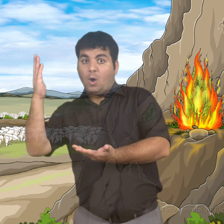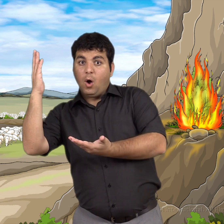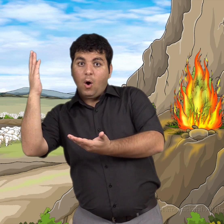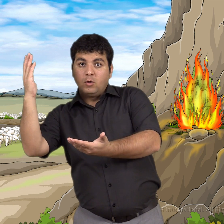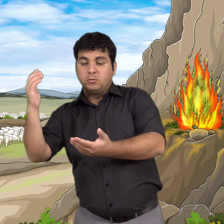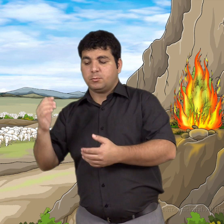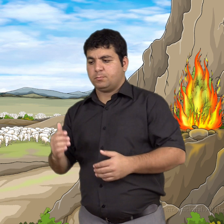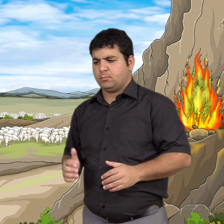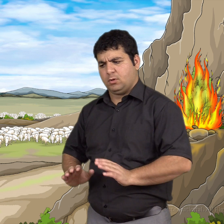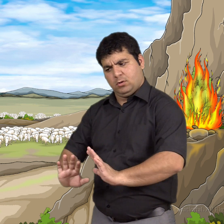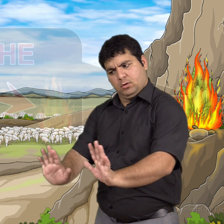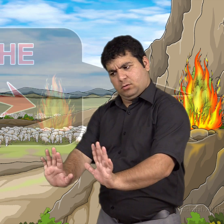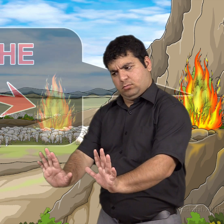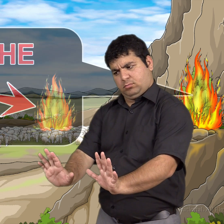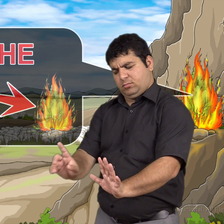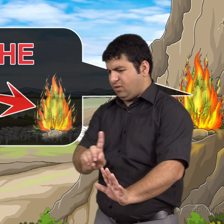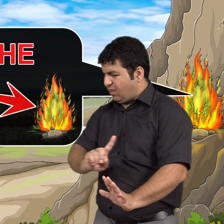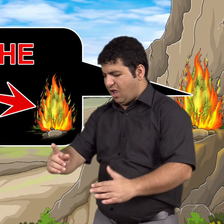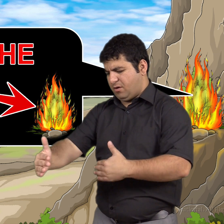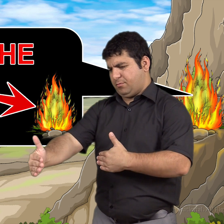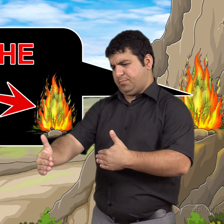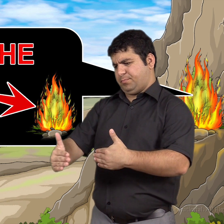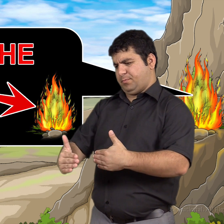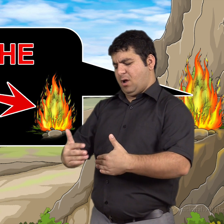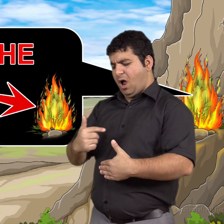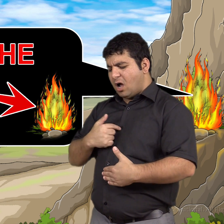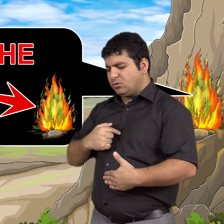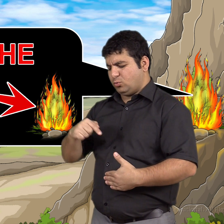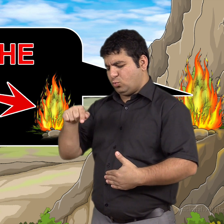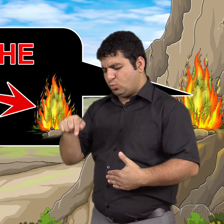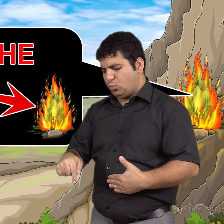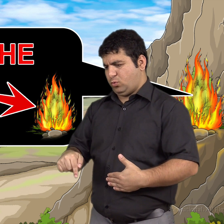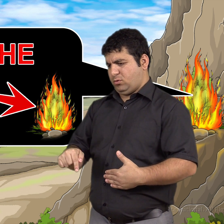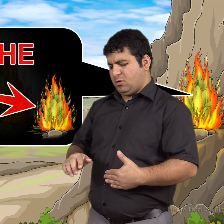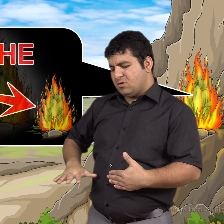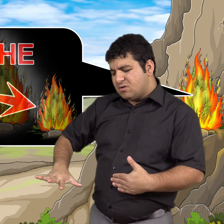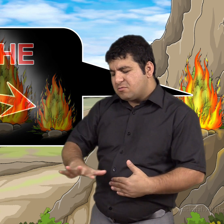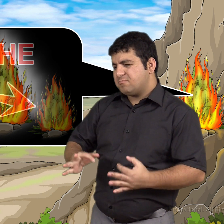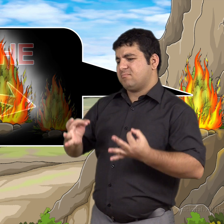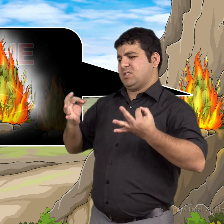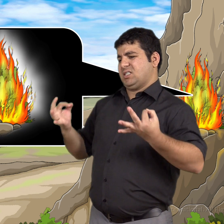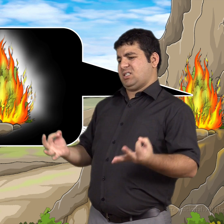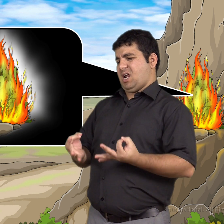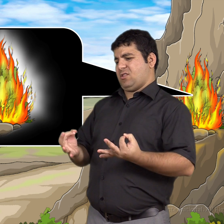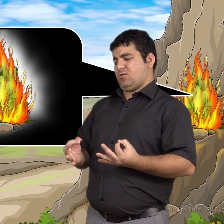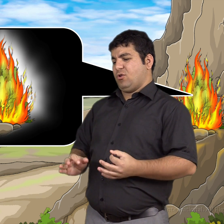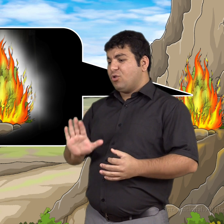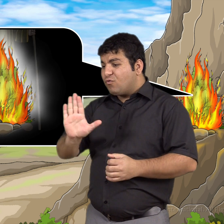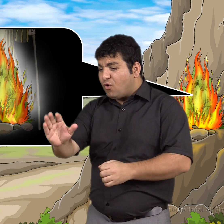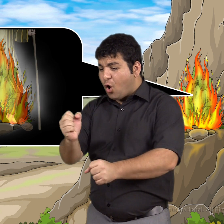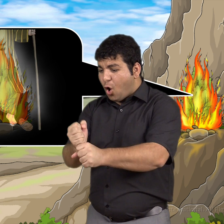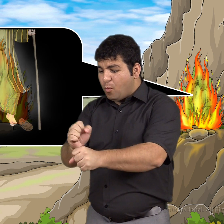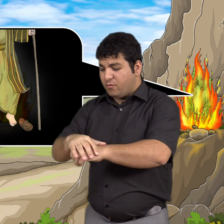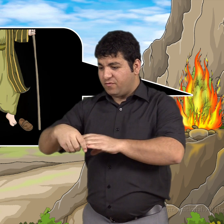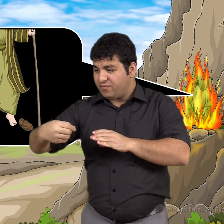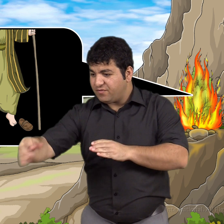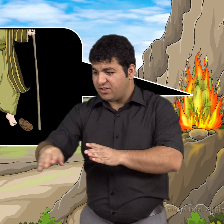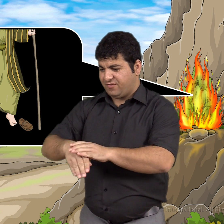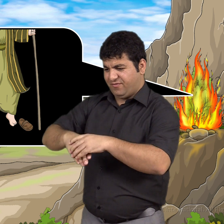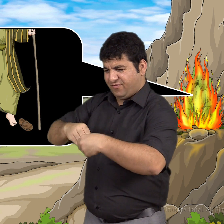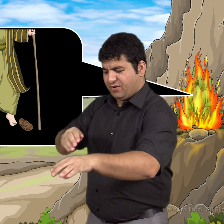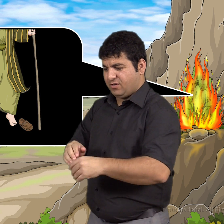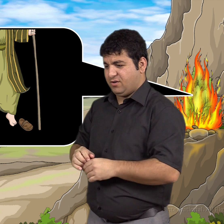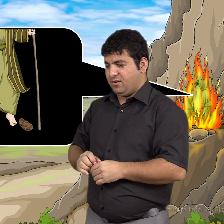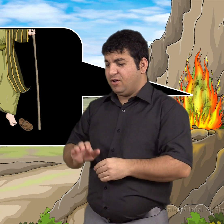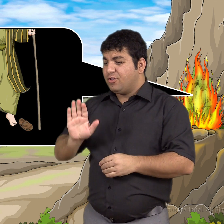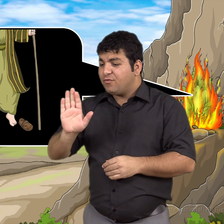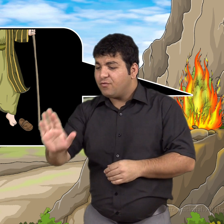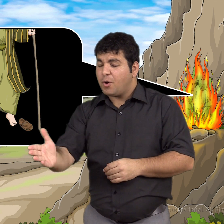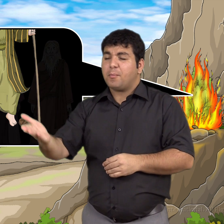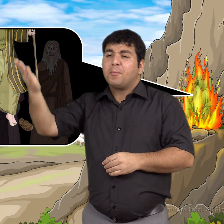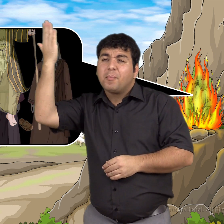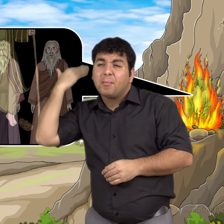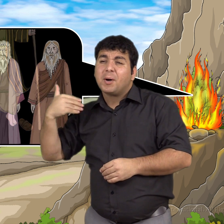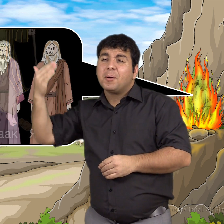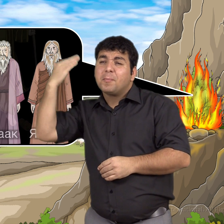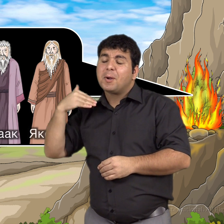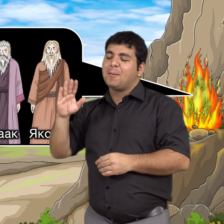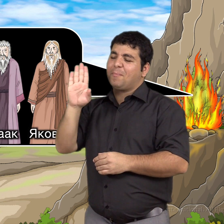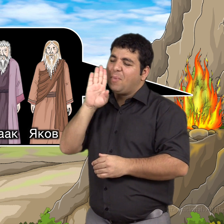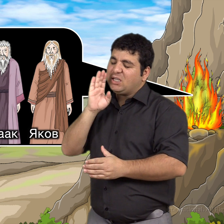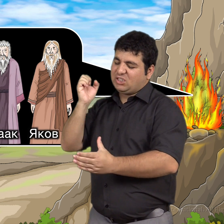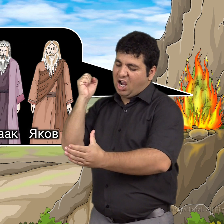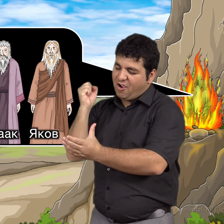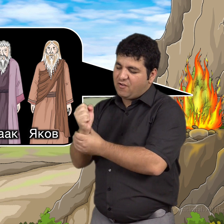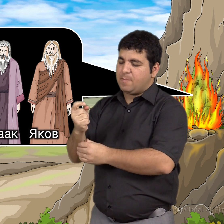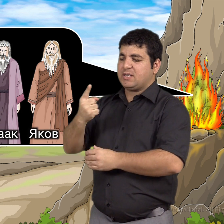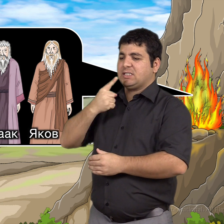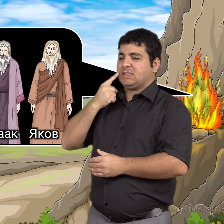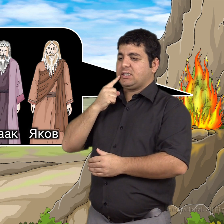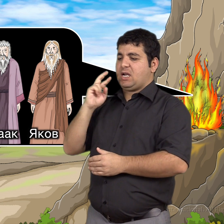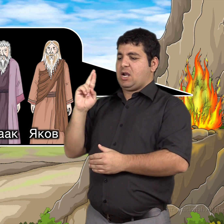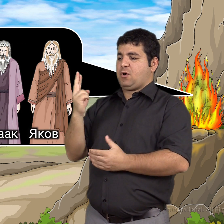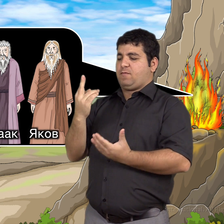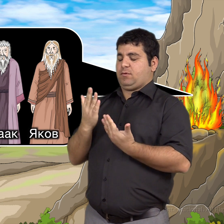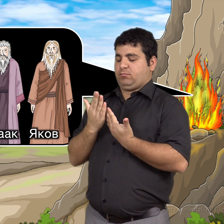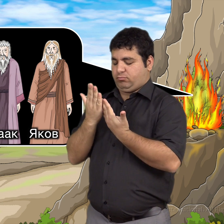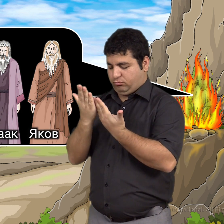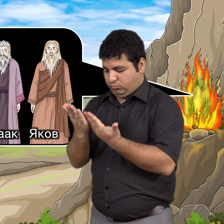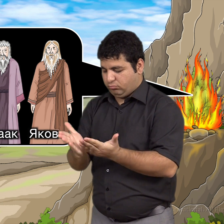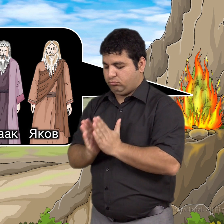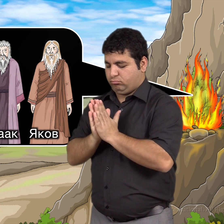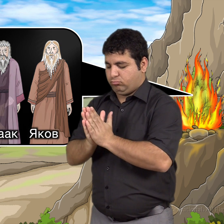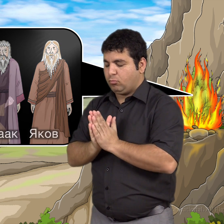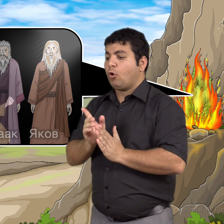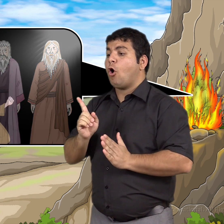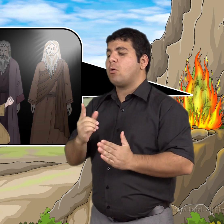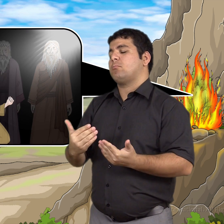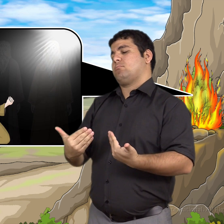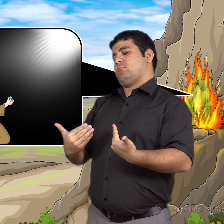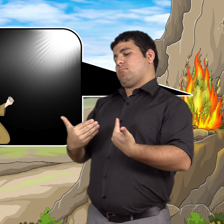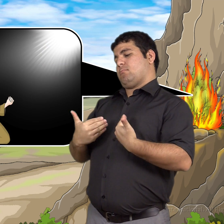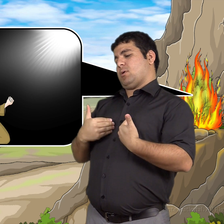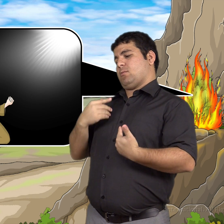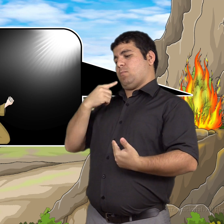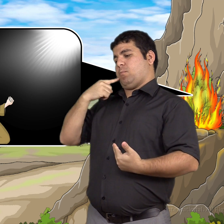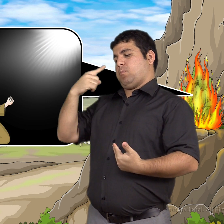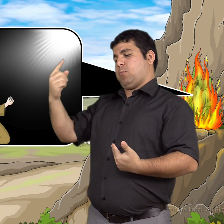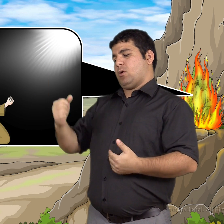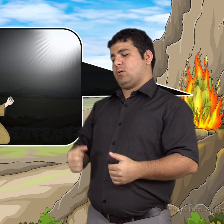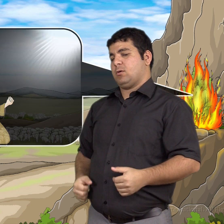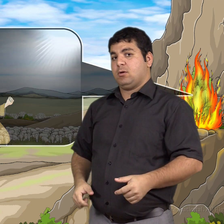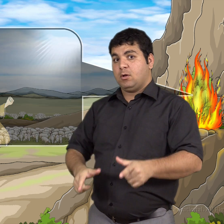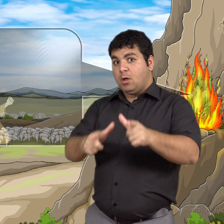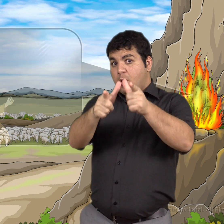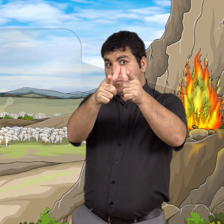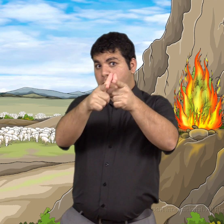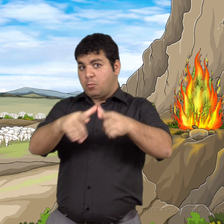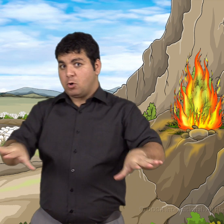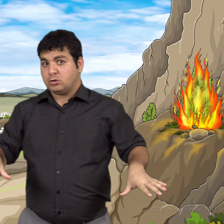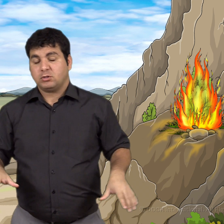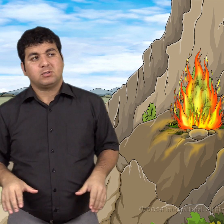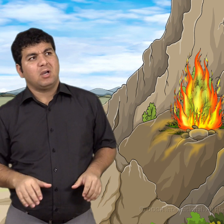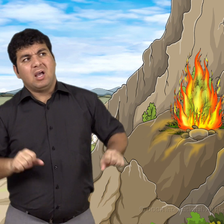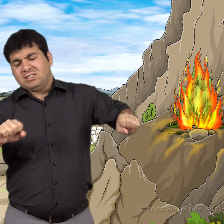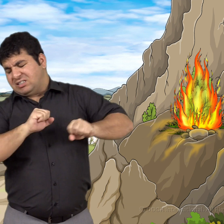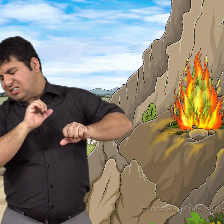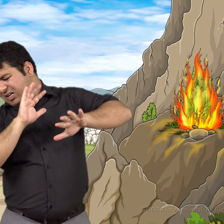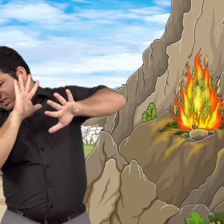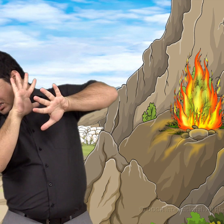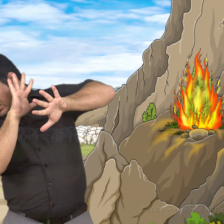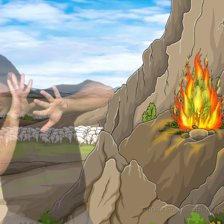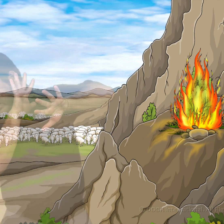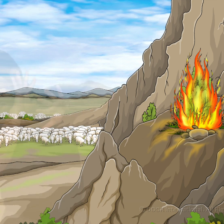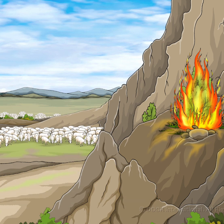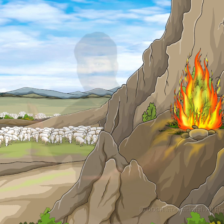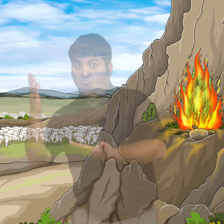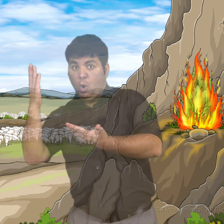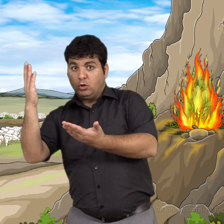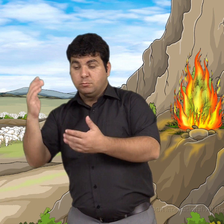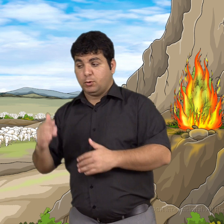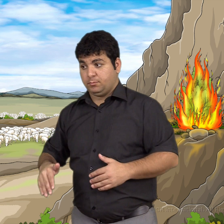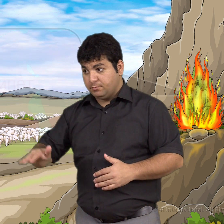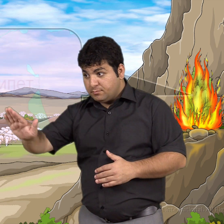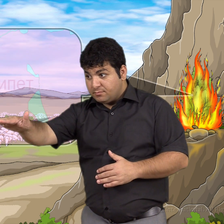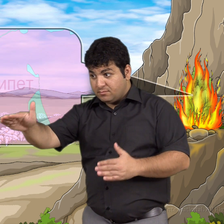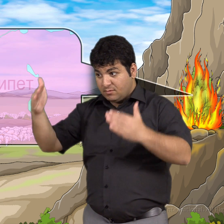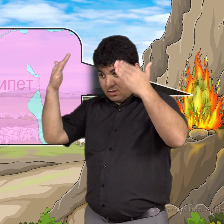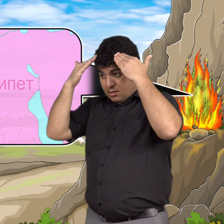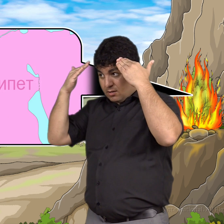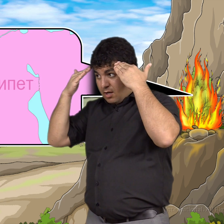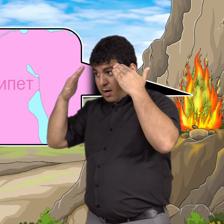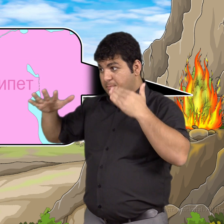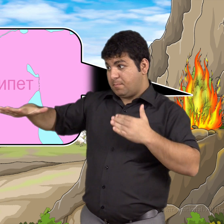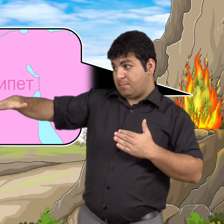“Do not come any closer,” God said. “Take off your sandals, for the place where you are standing is holy ground.” Then He said, “I am the God of your father, the God of Abraham, the God of Isaac, and the God of Jacob.” At this, Moses hid his face, for he was afraid to look at God.